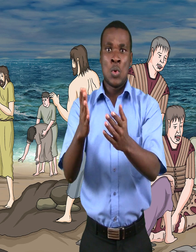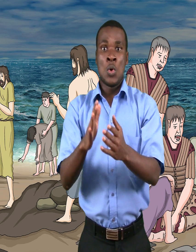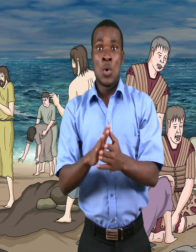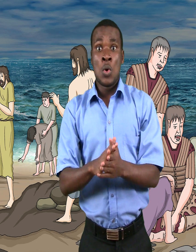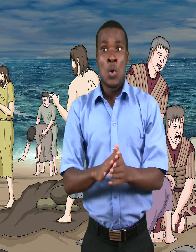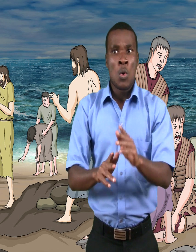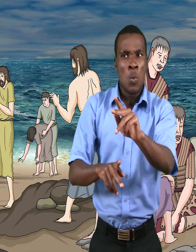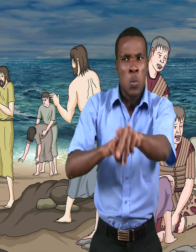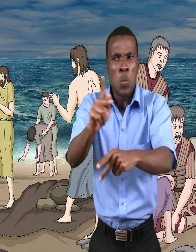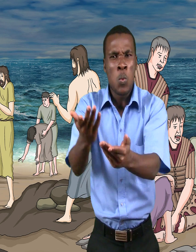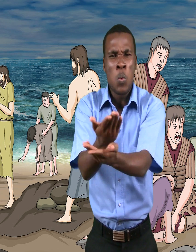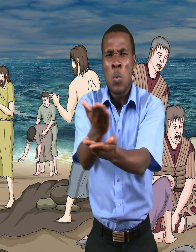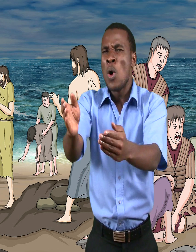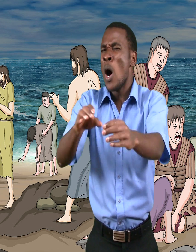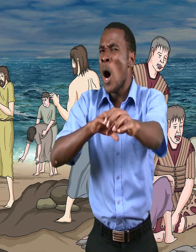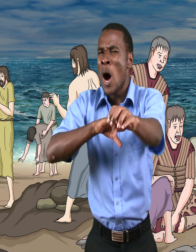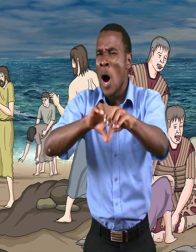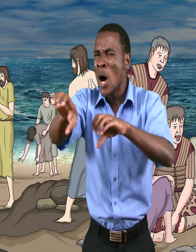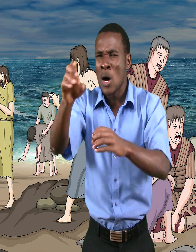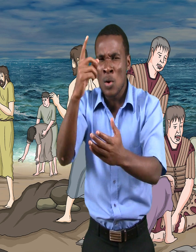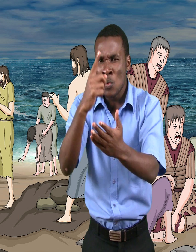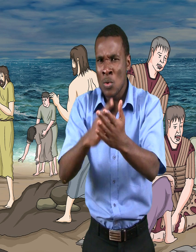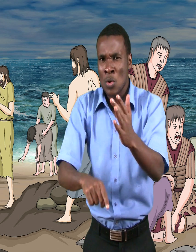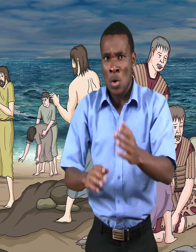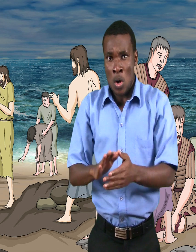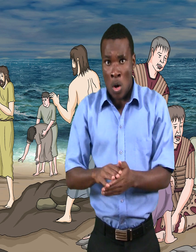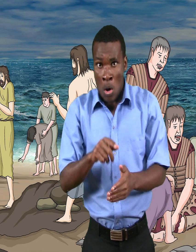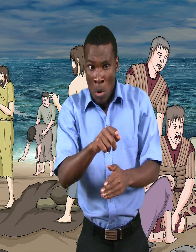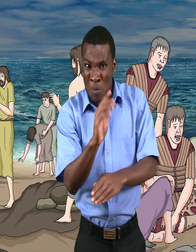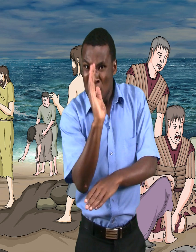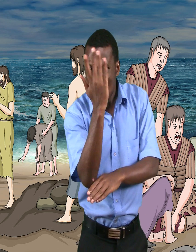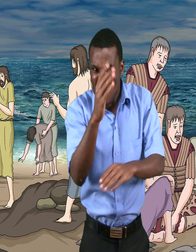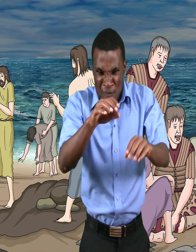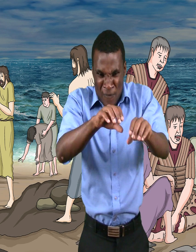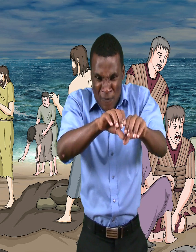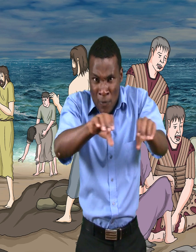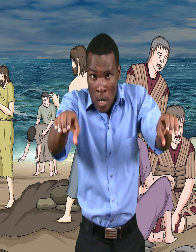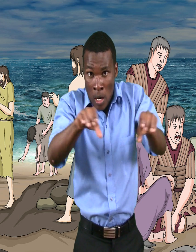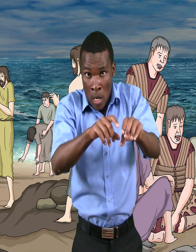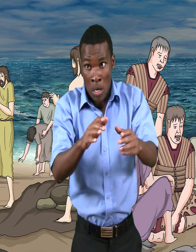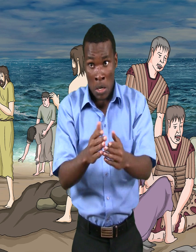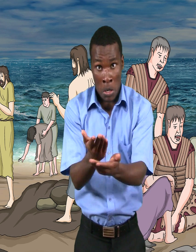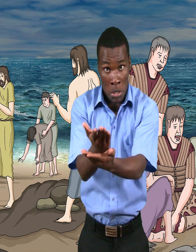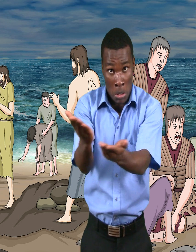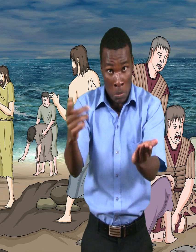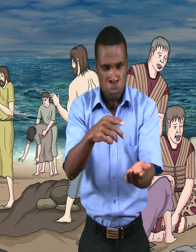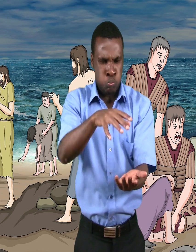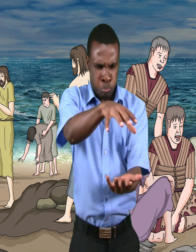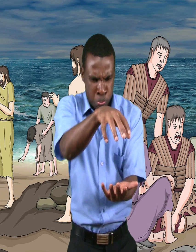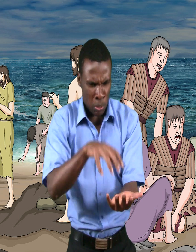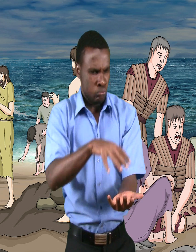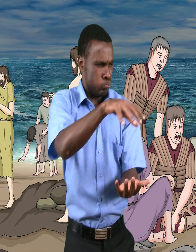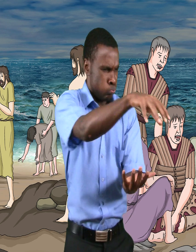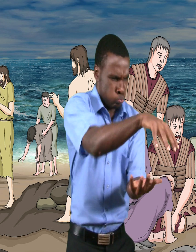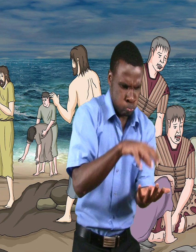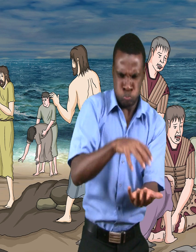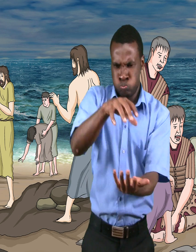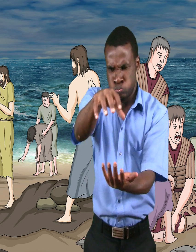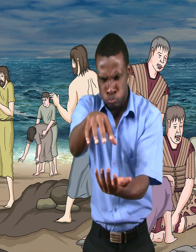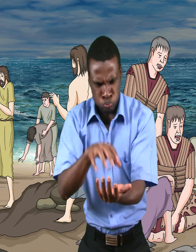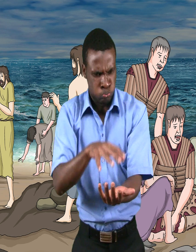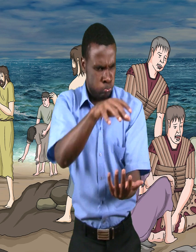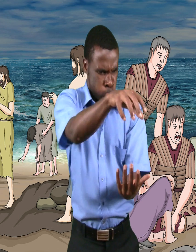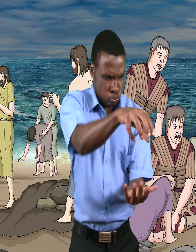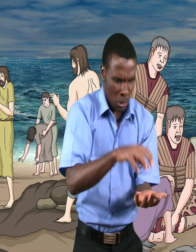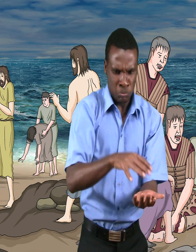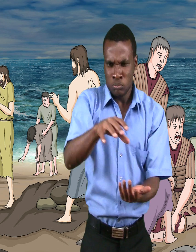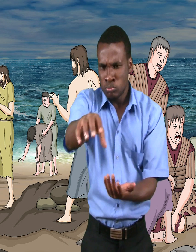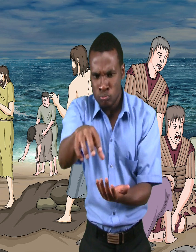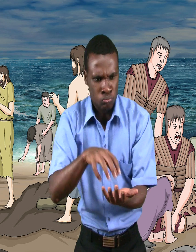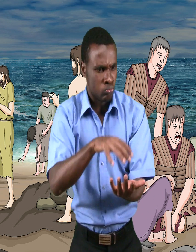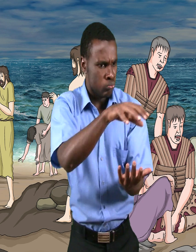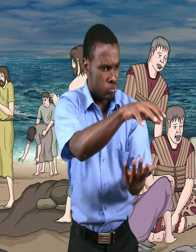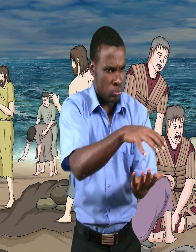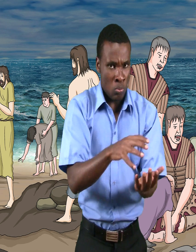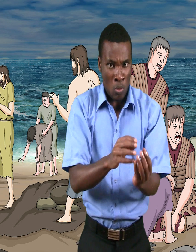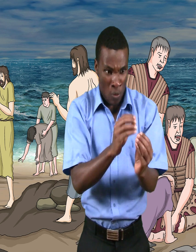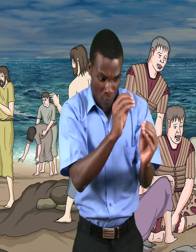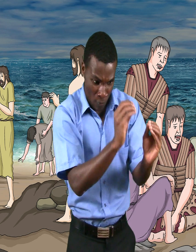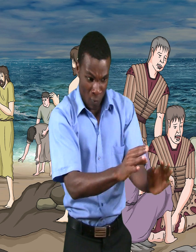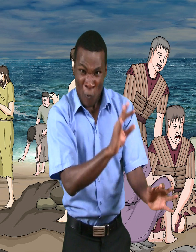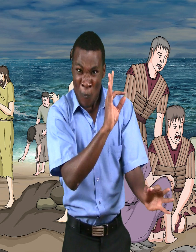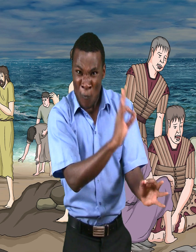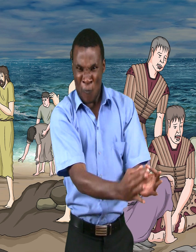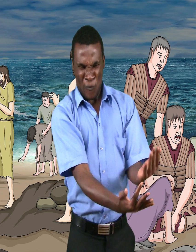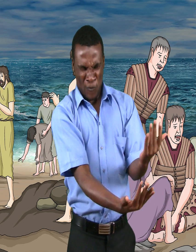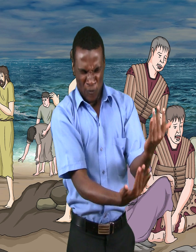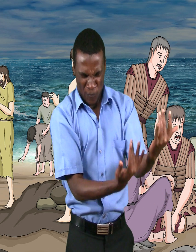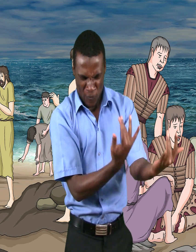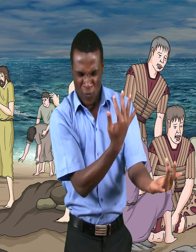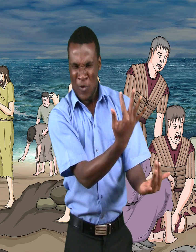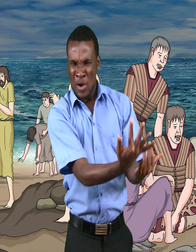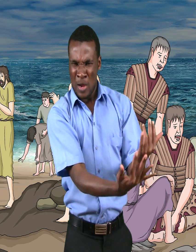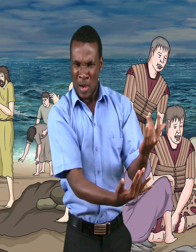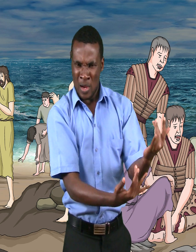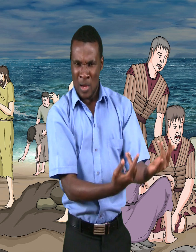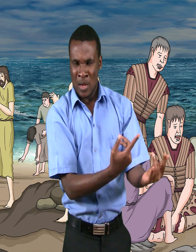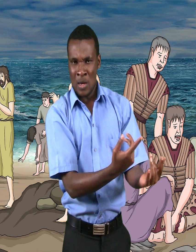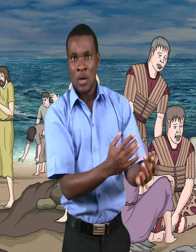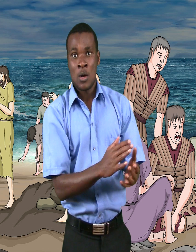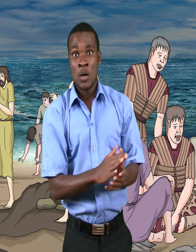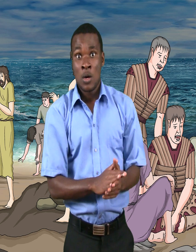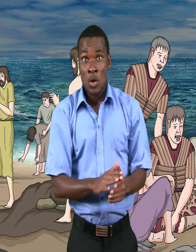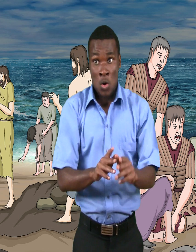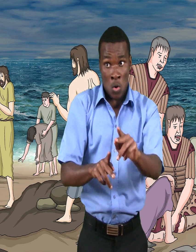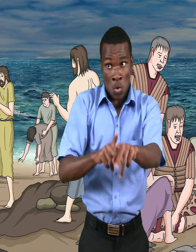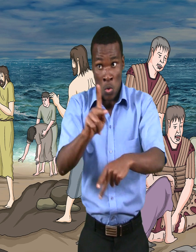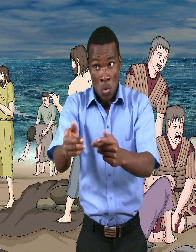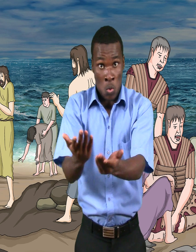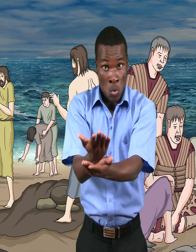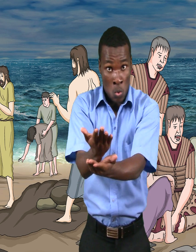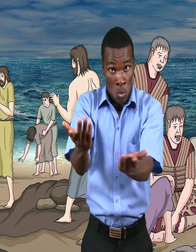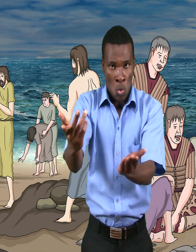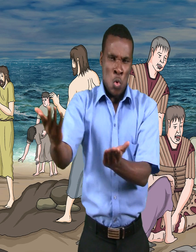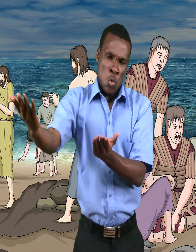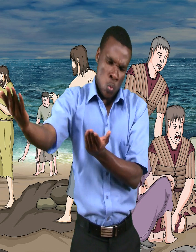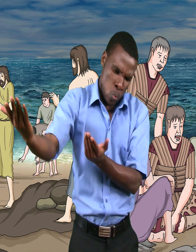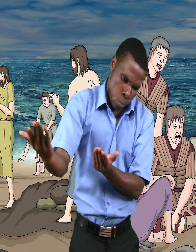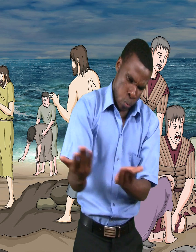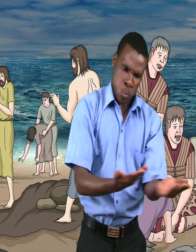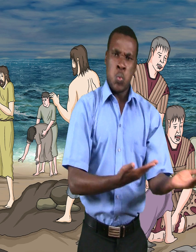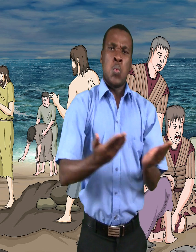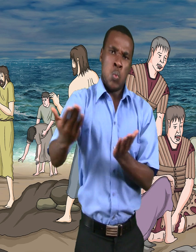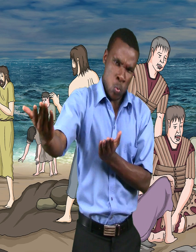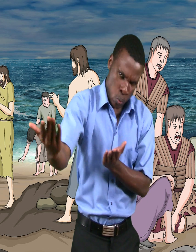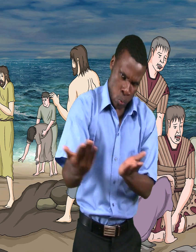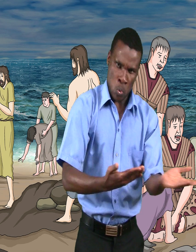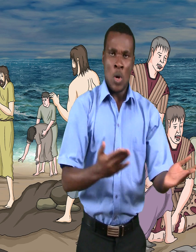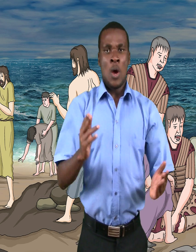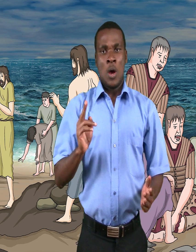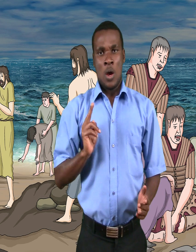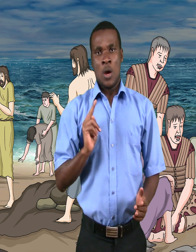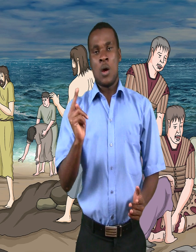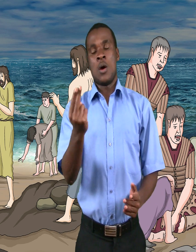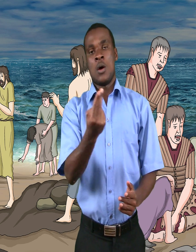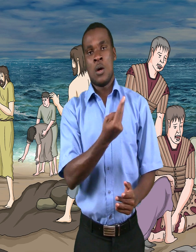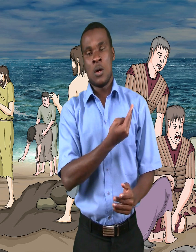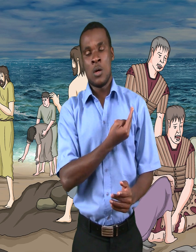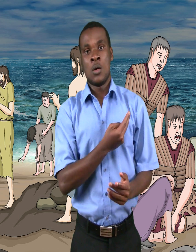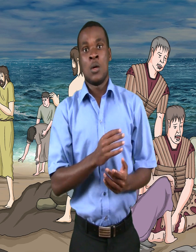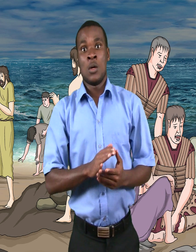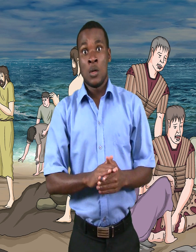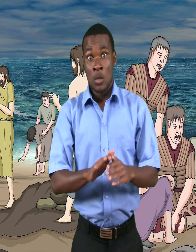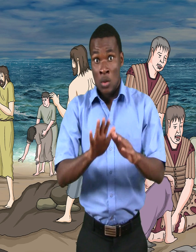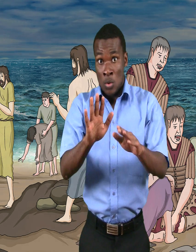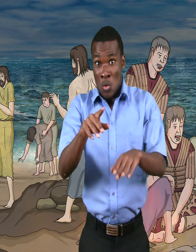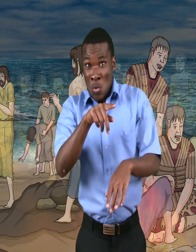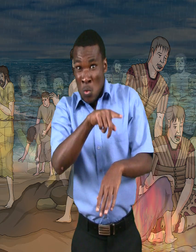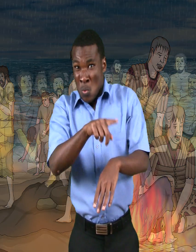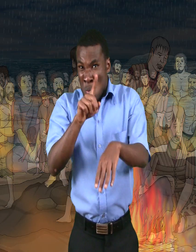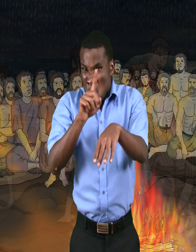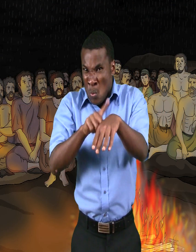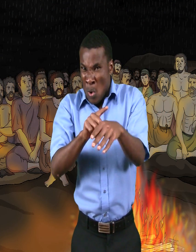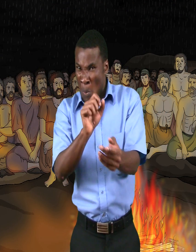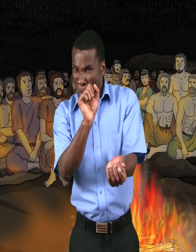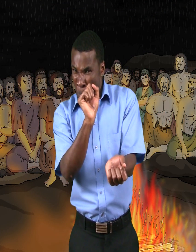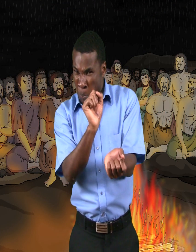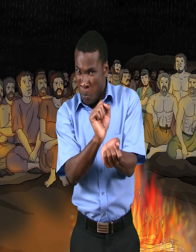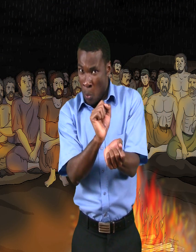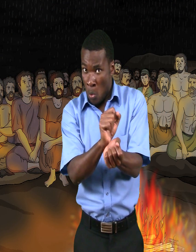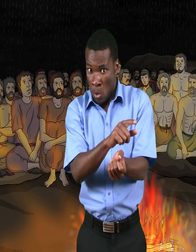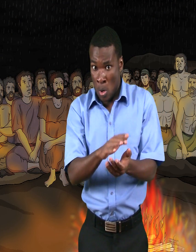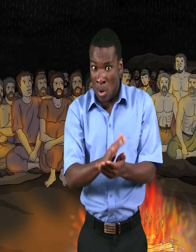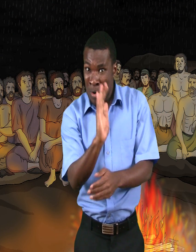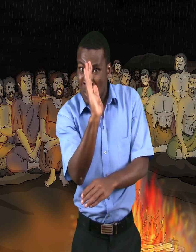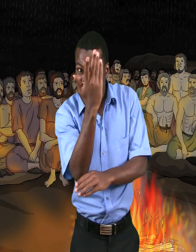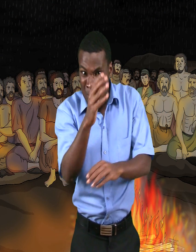The islanders showed us extraordinary kindness.